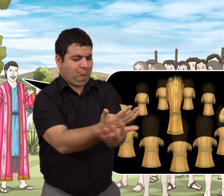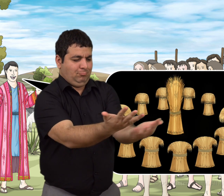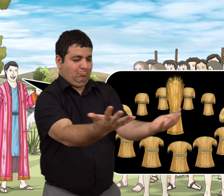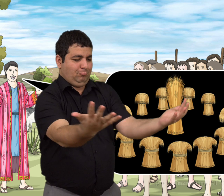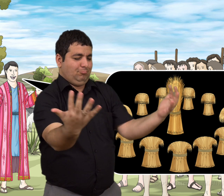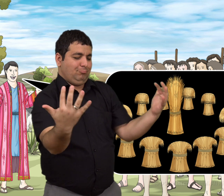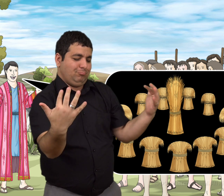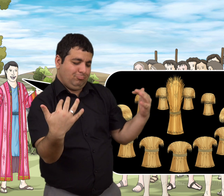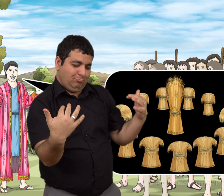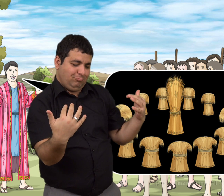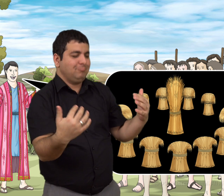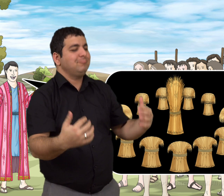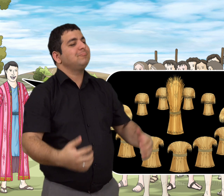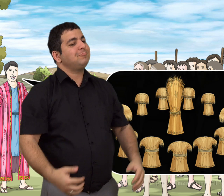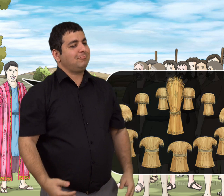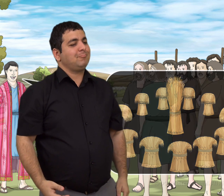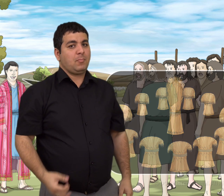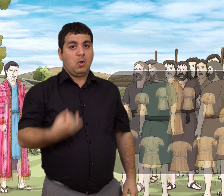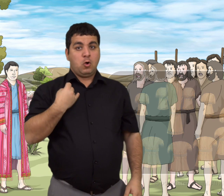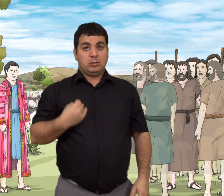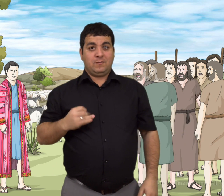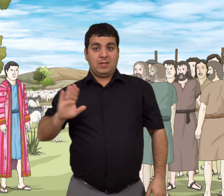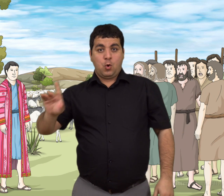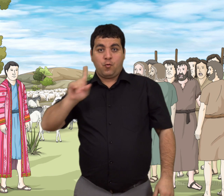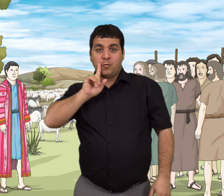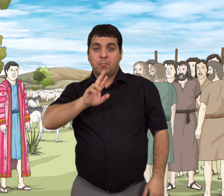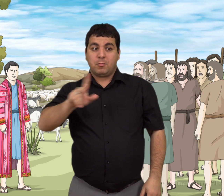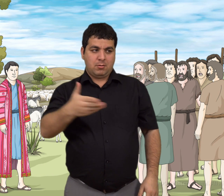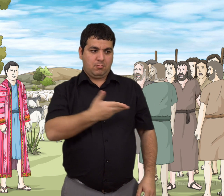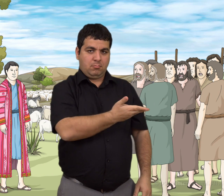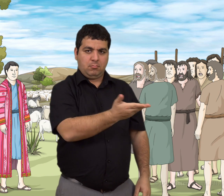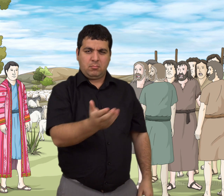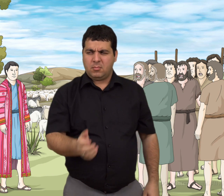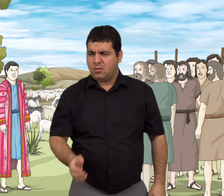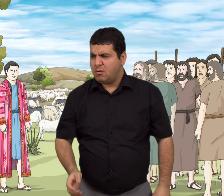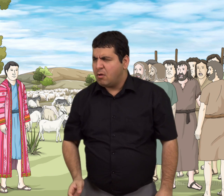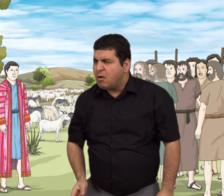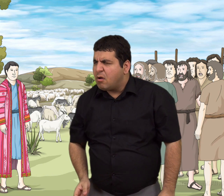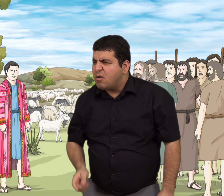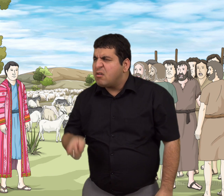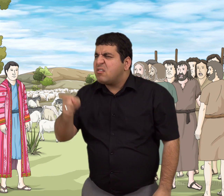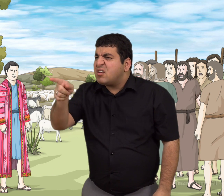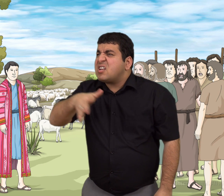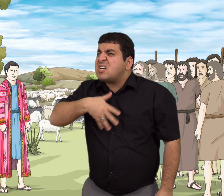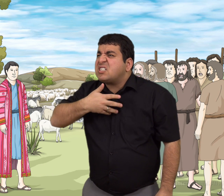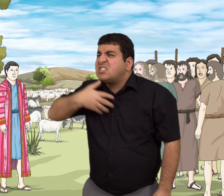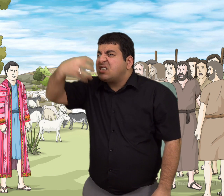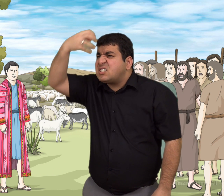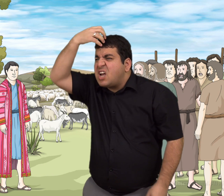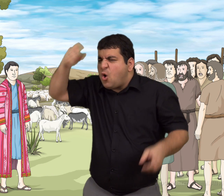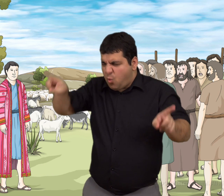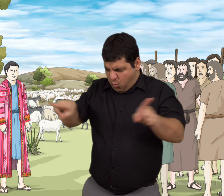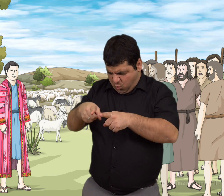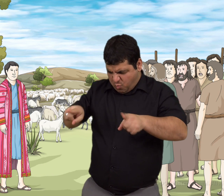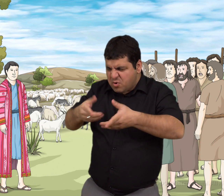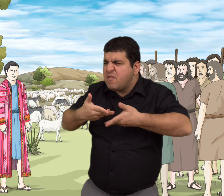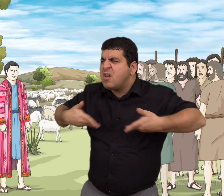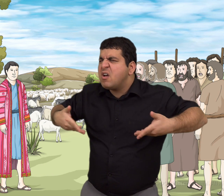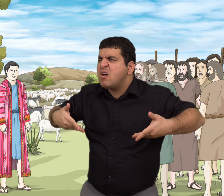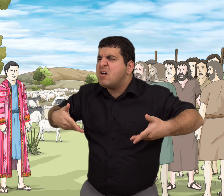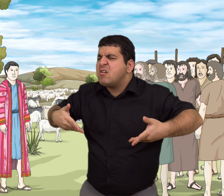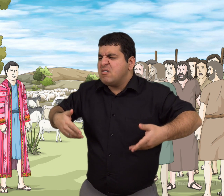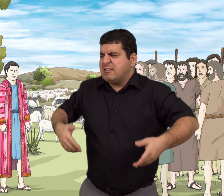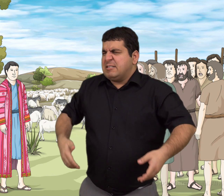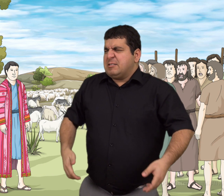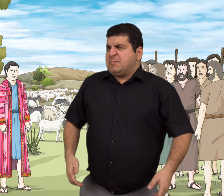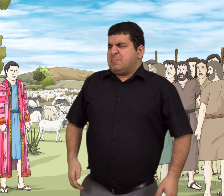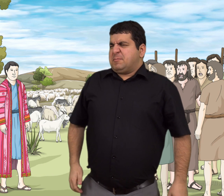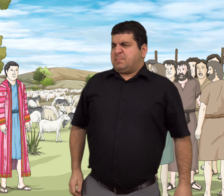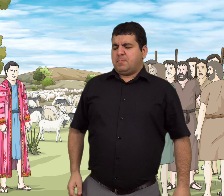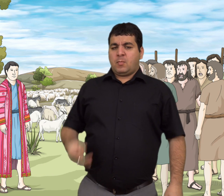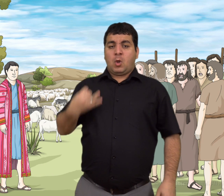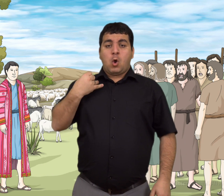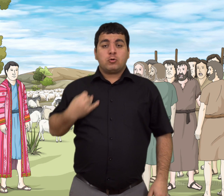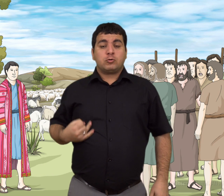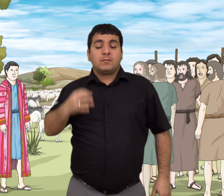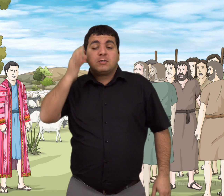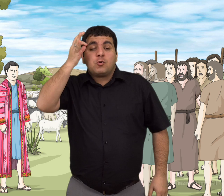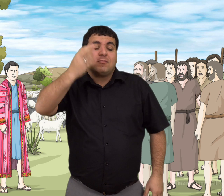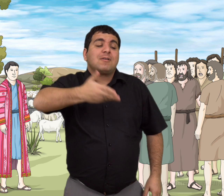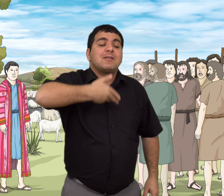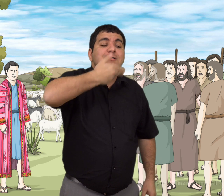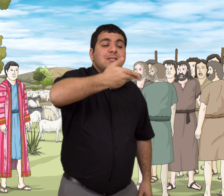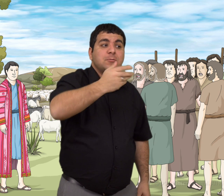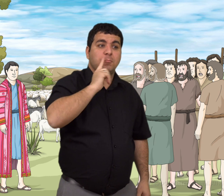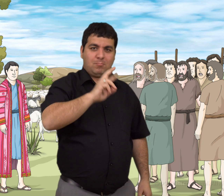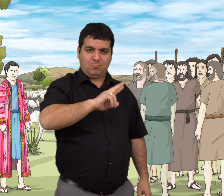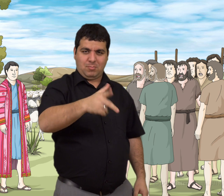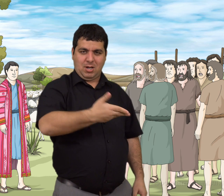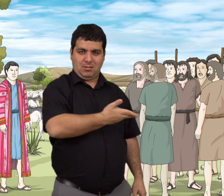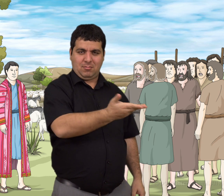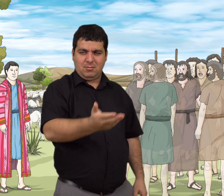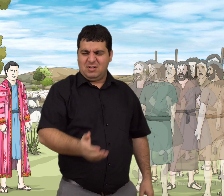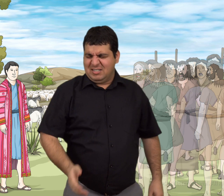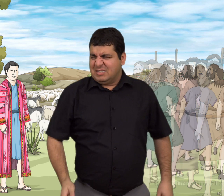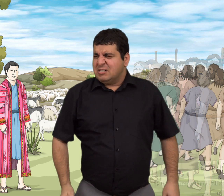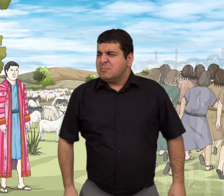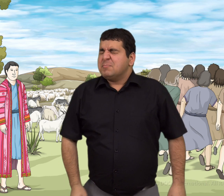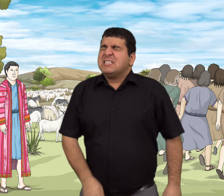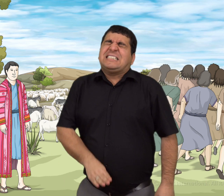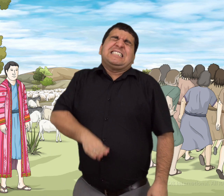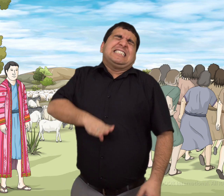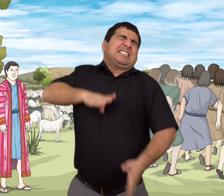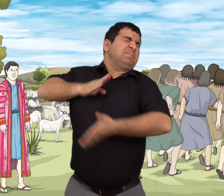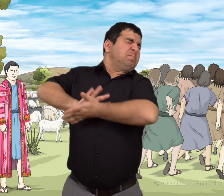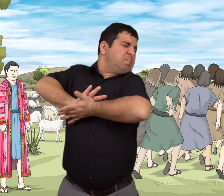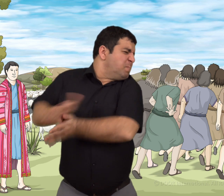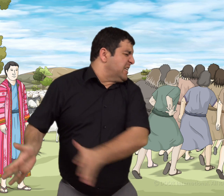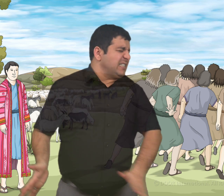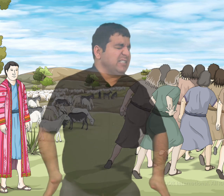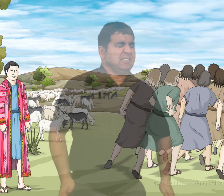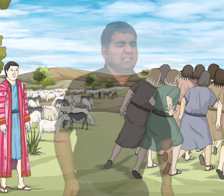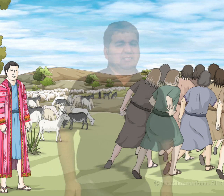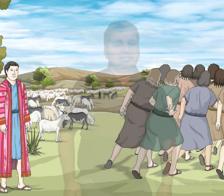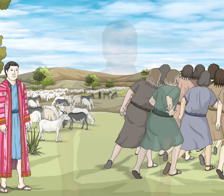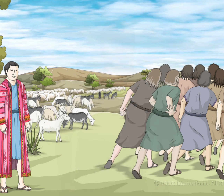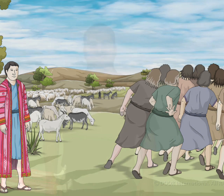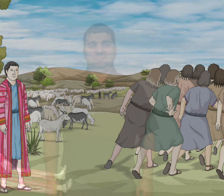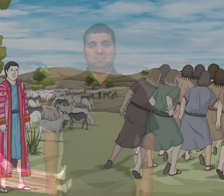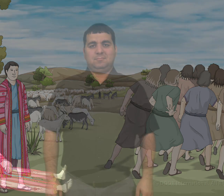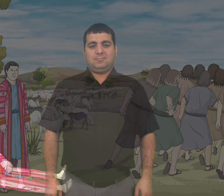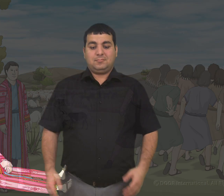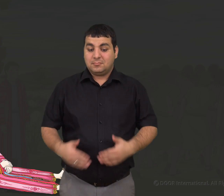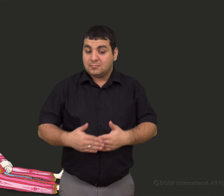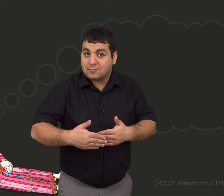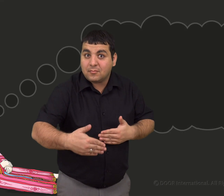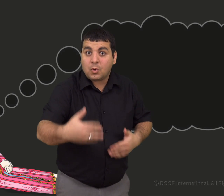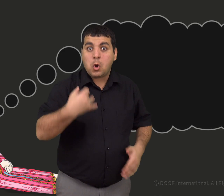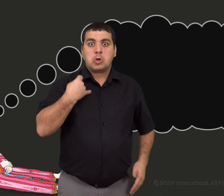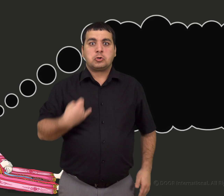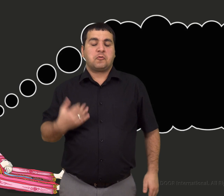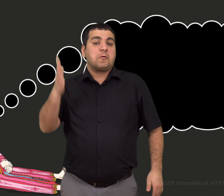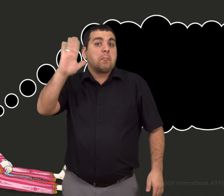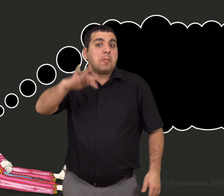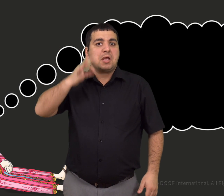“Do you intend to reign over us?” his brothers asked. “Will you actually rule us?” So they hated him even more because of his dream and his statements.